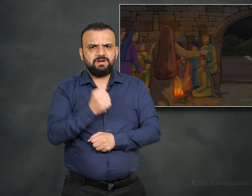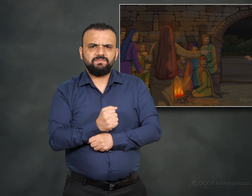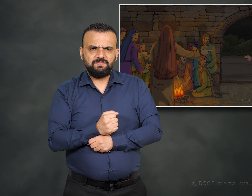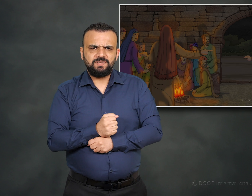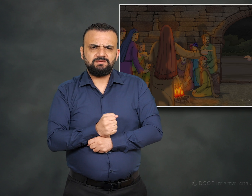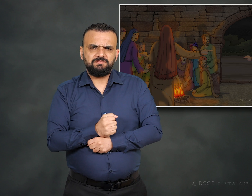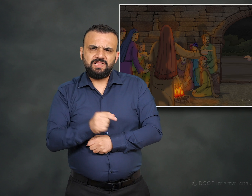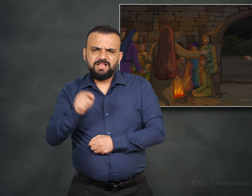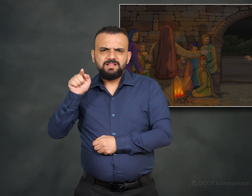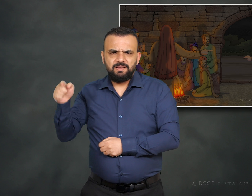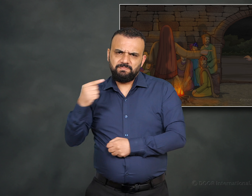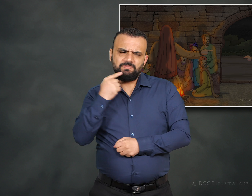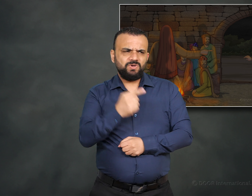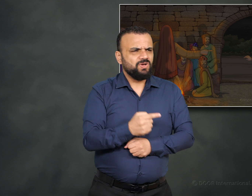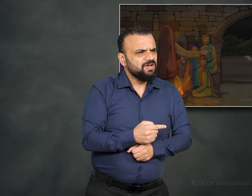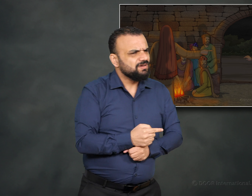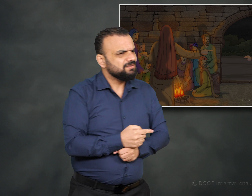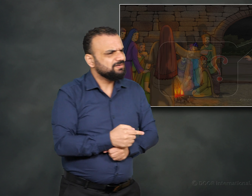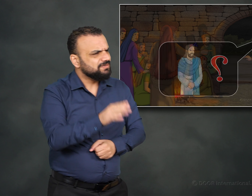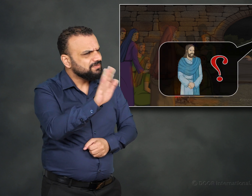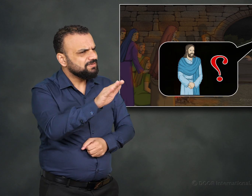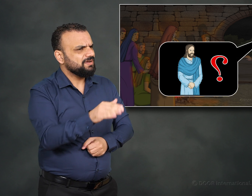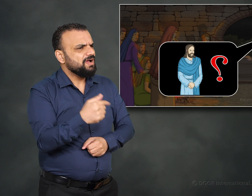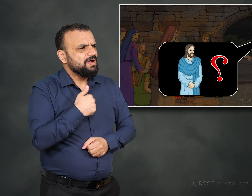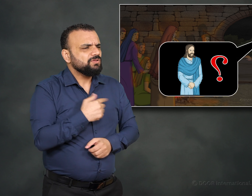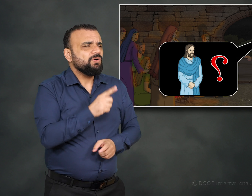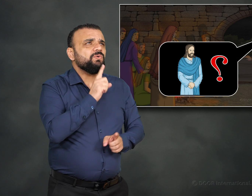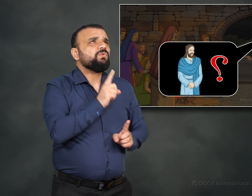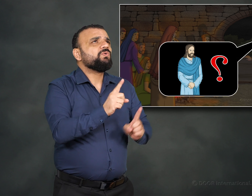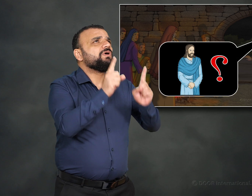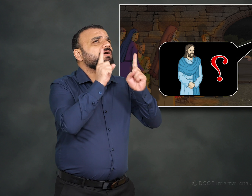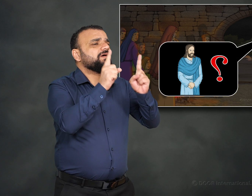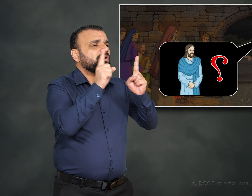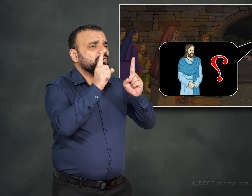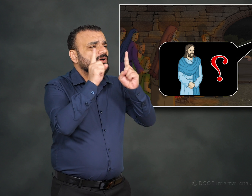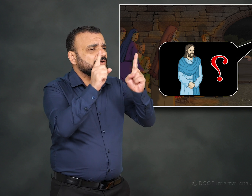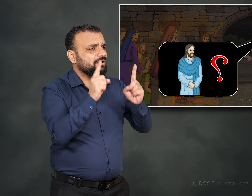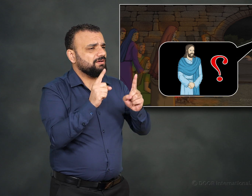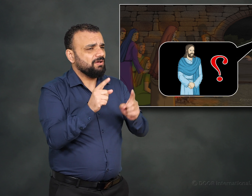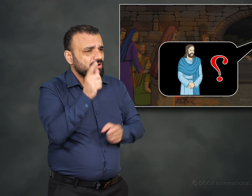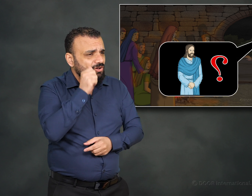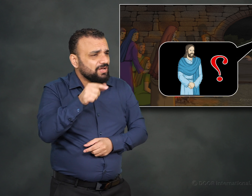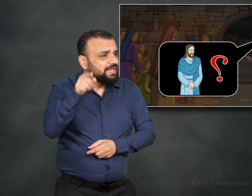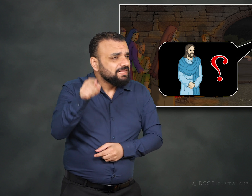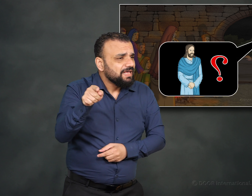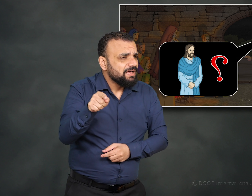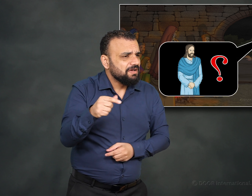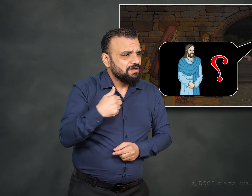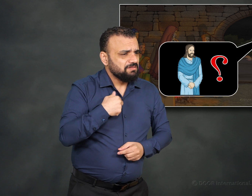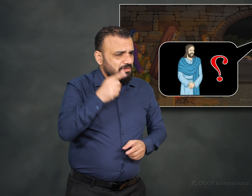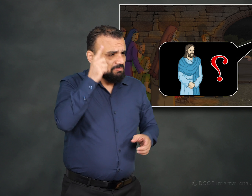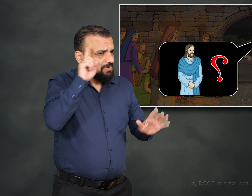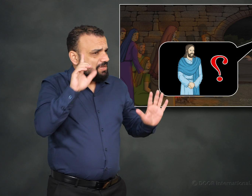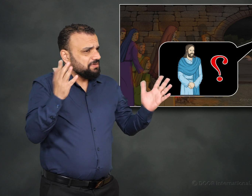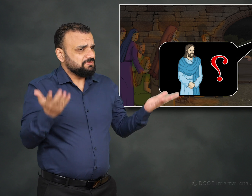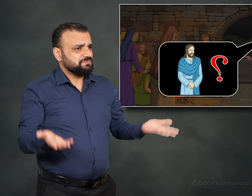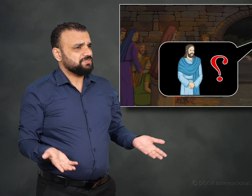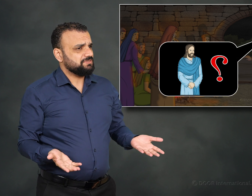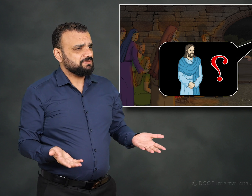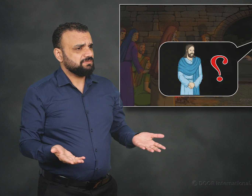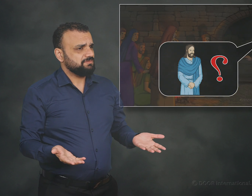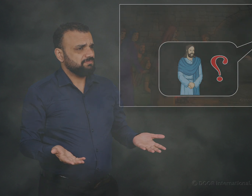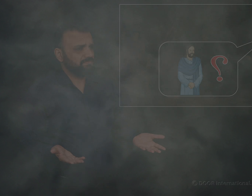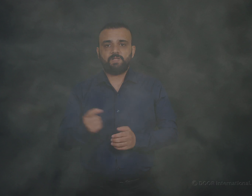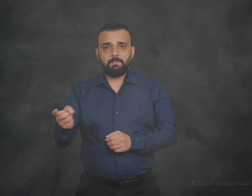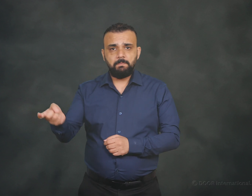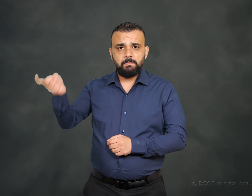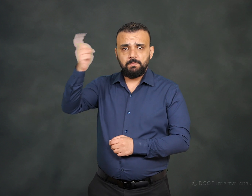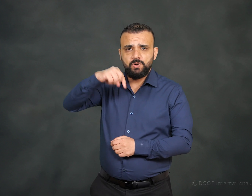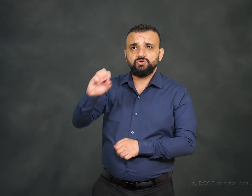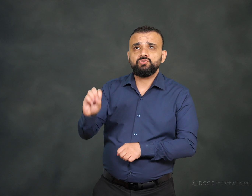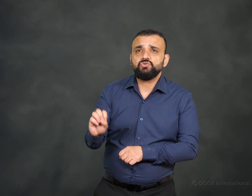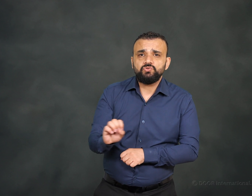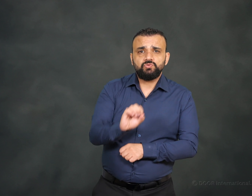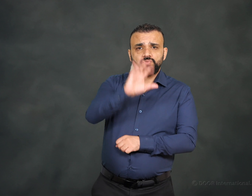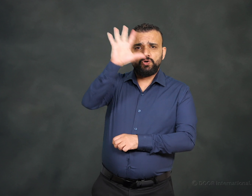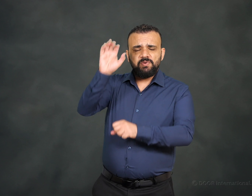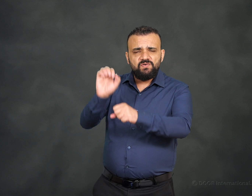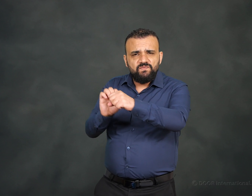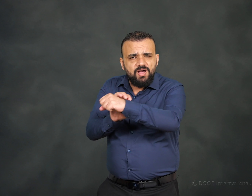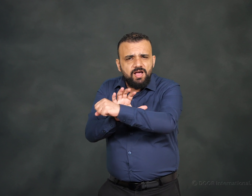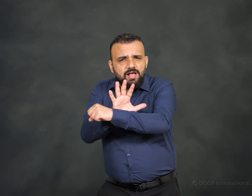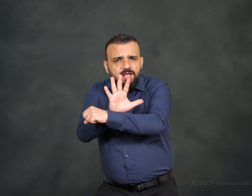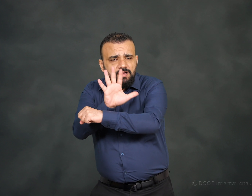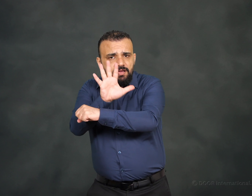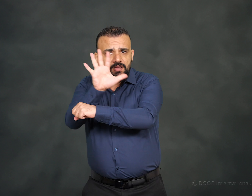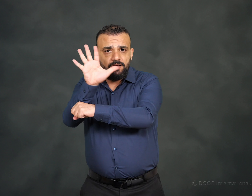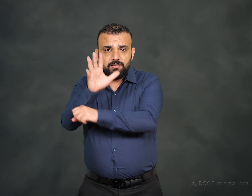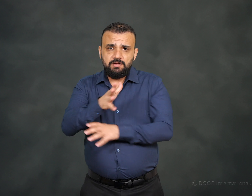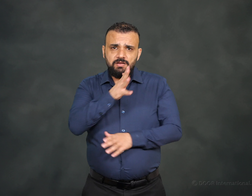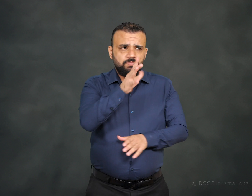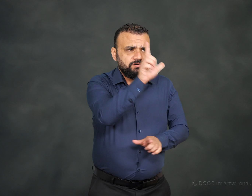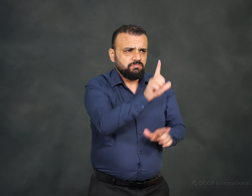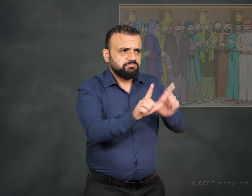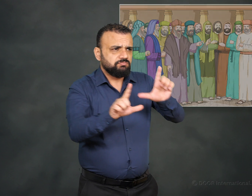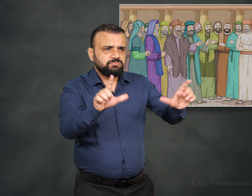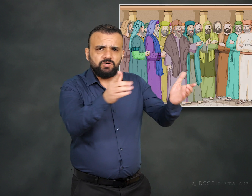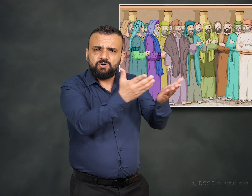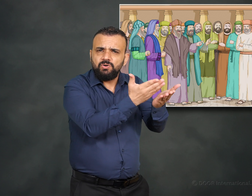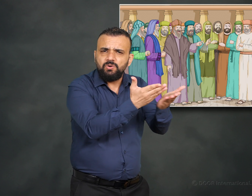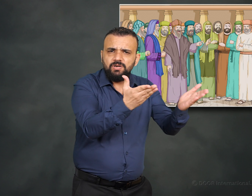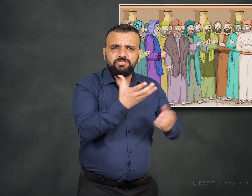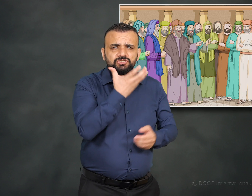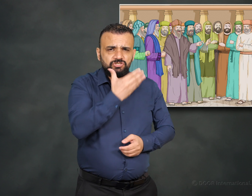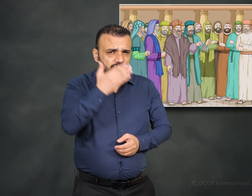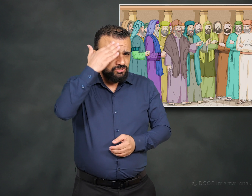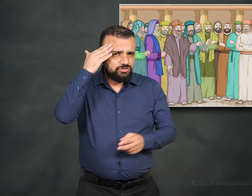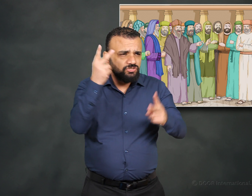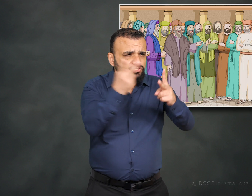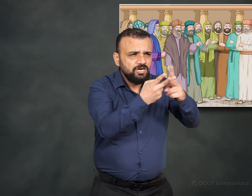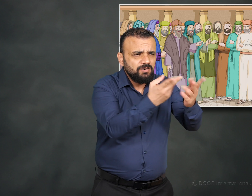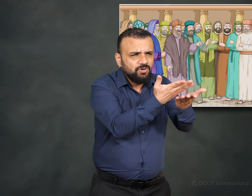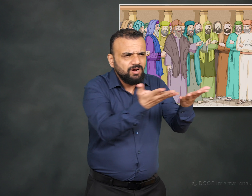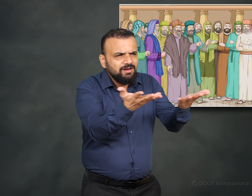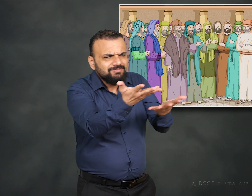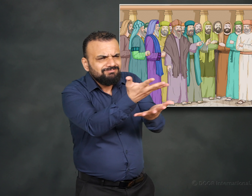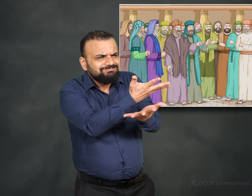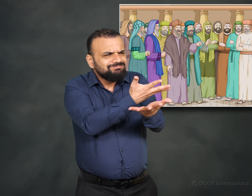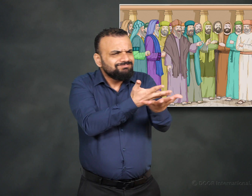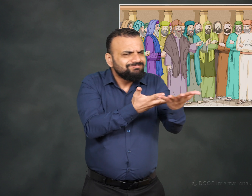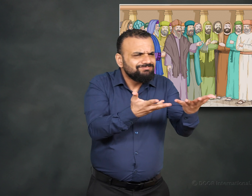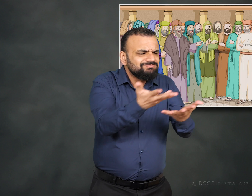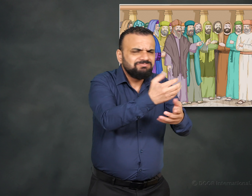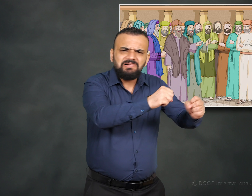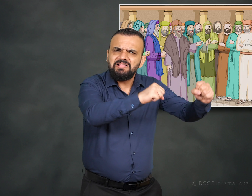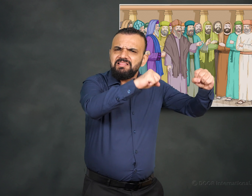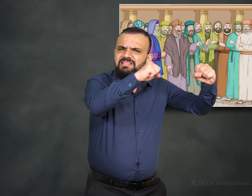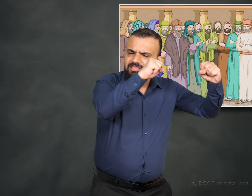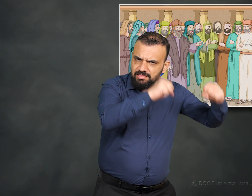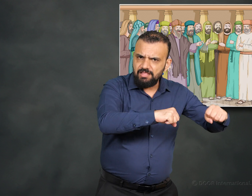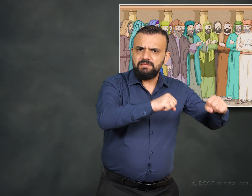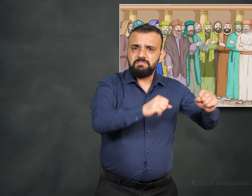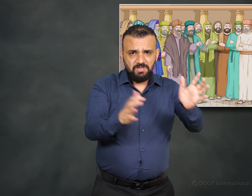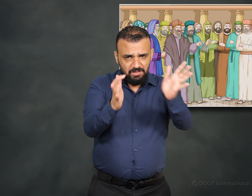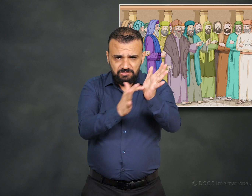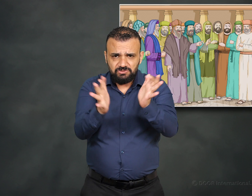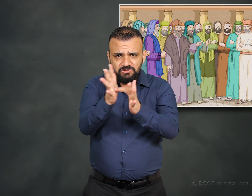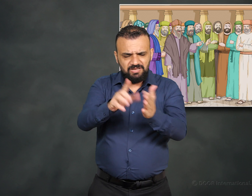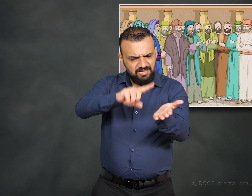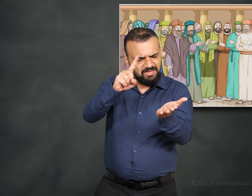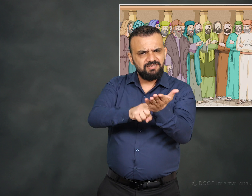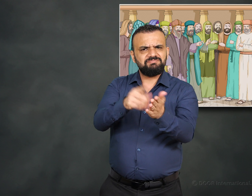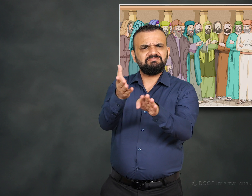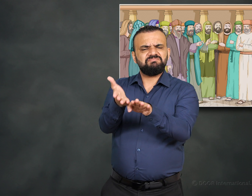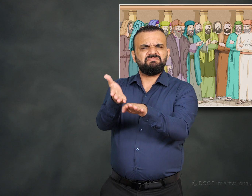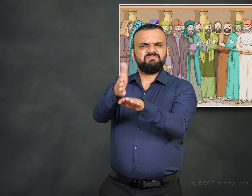And again he denied it with an oath: “I do not know the man!” After a little while, those standing nearby came up to Peter. “Surely you are one of them,” they said, “for your accent gives you away.”